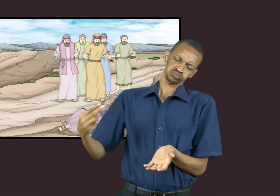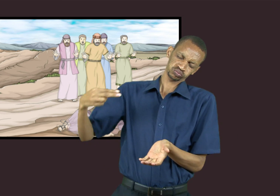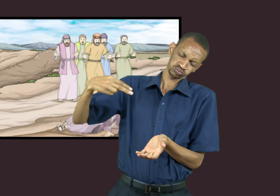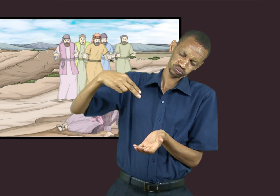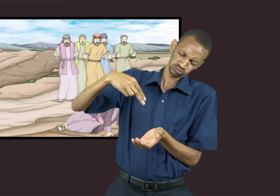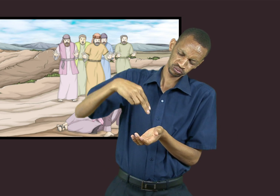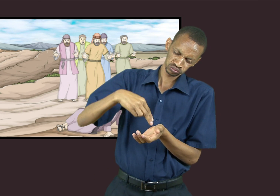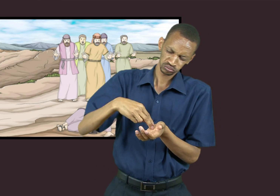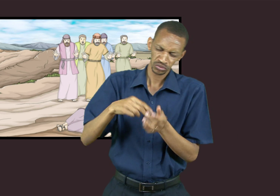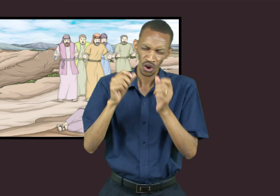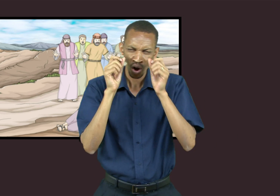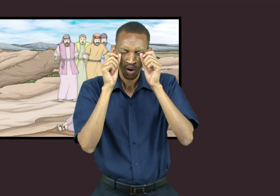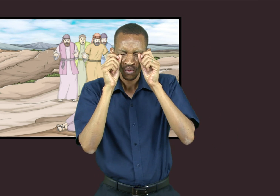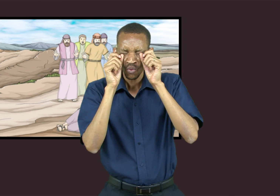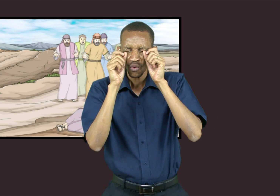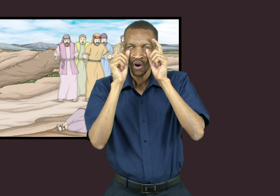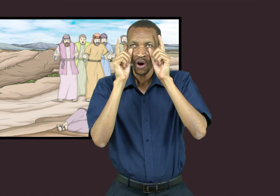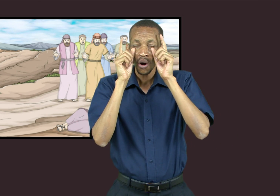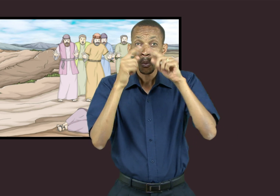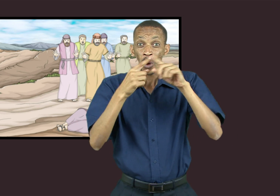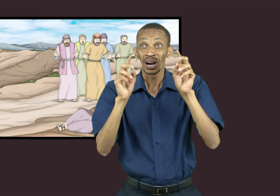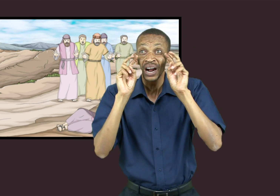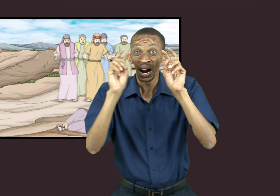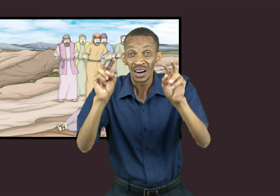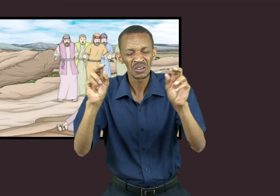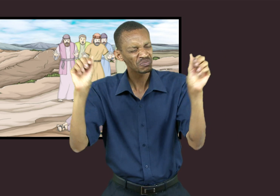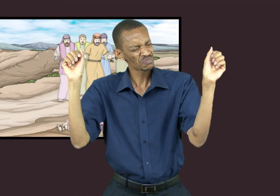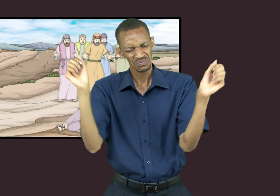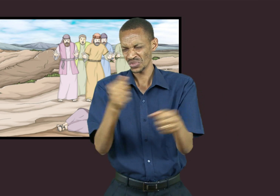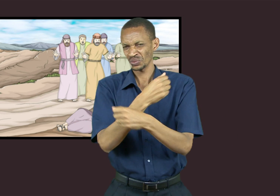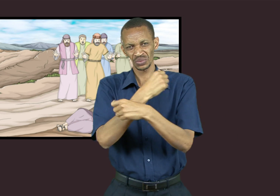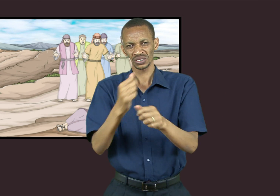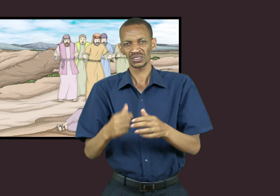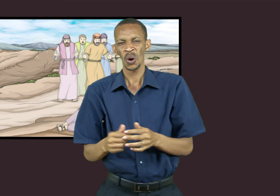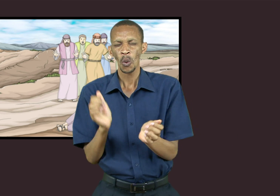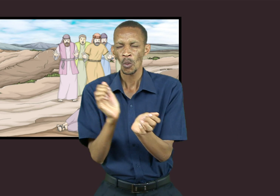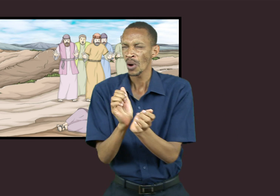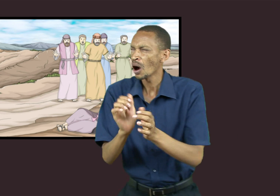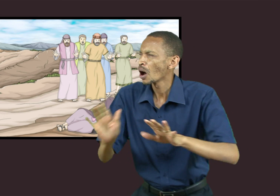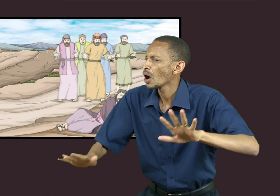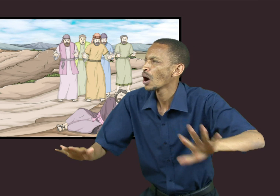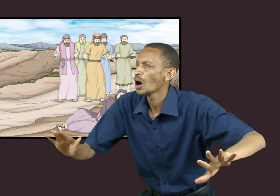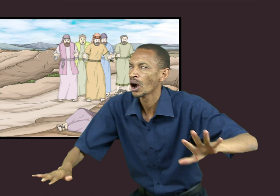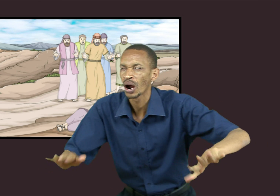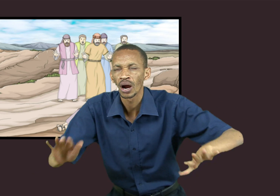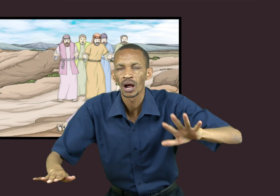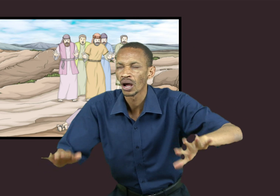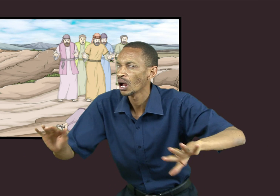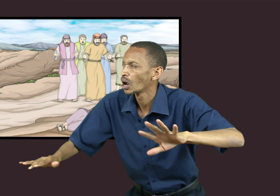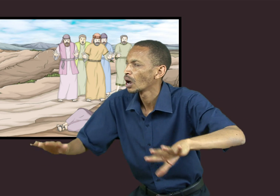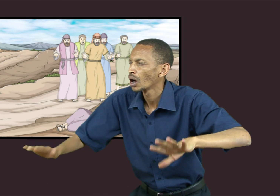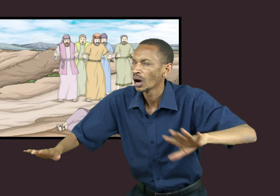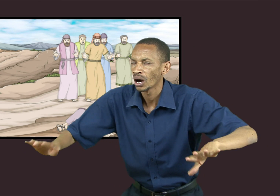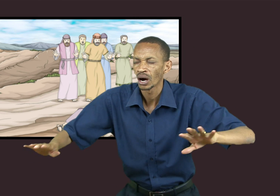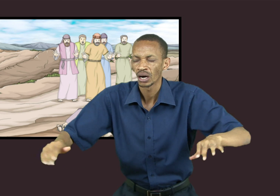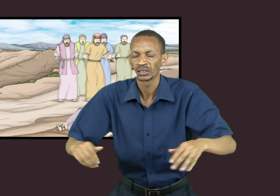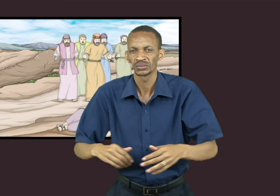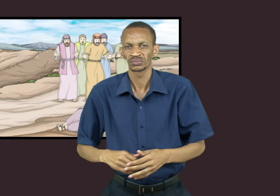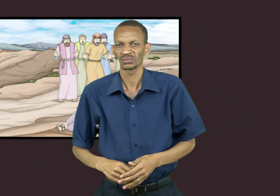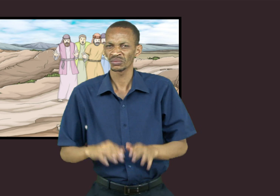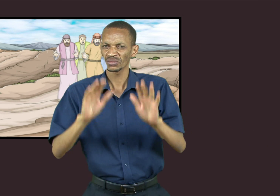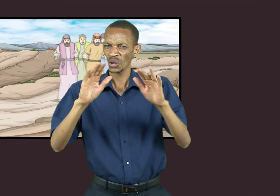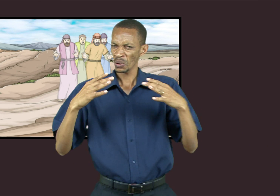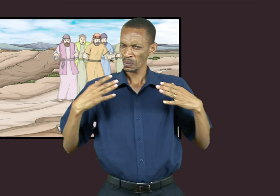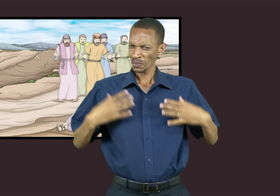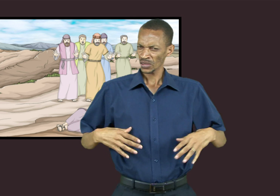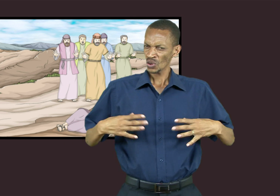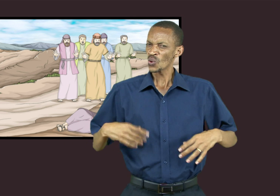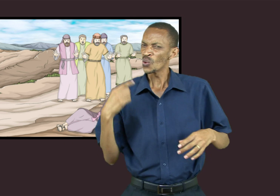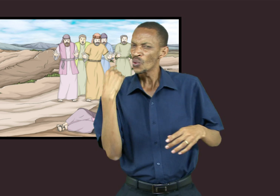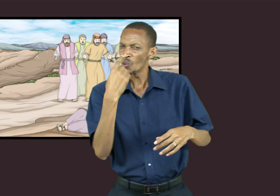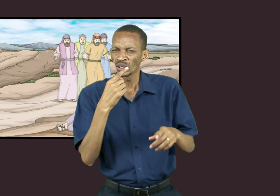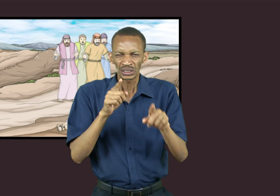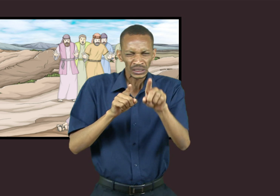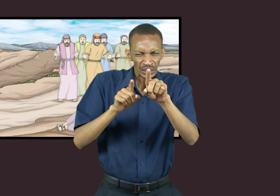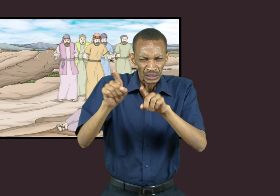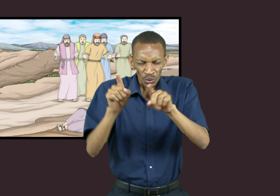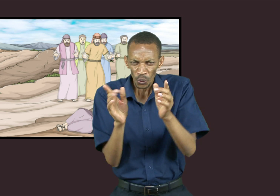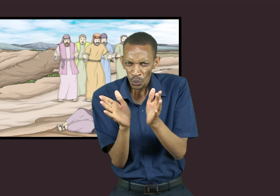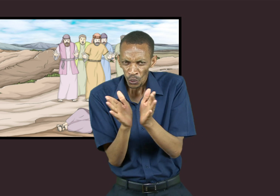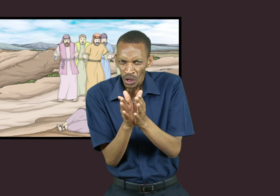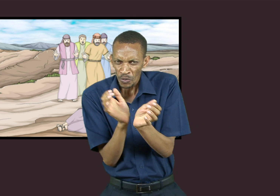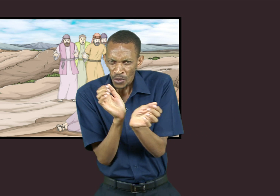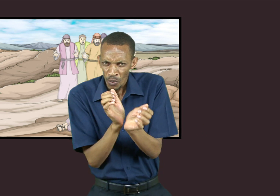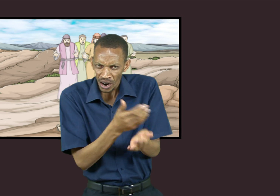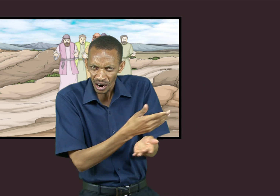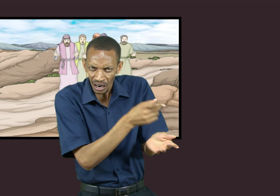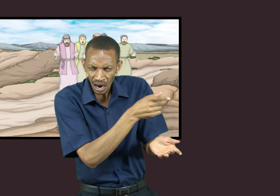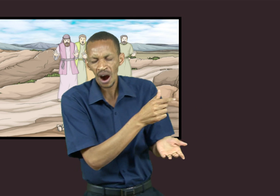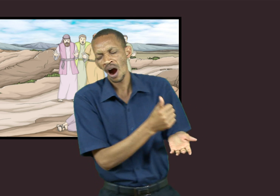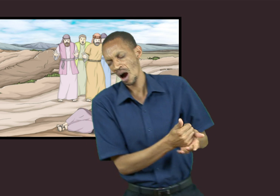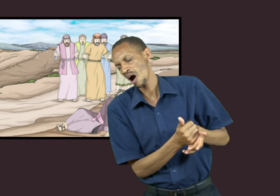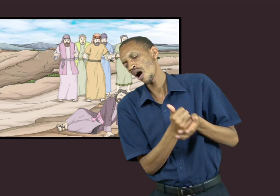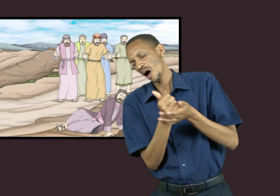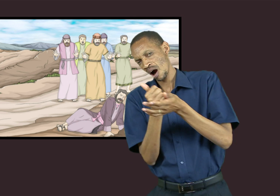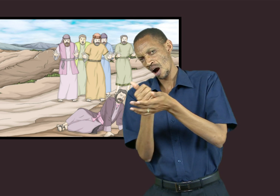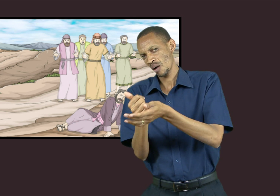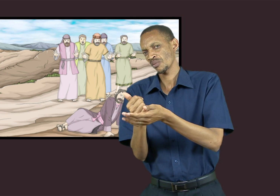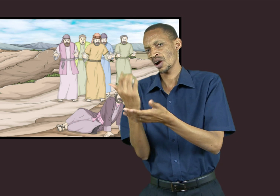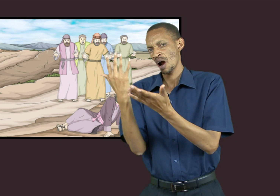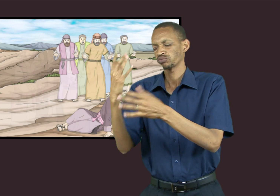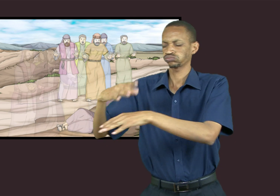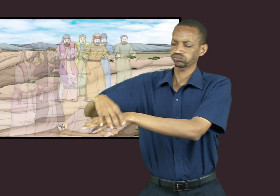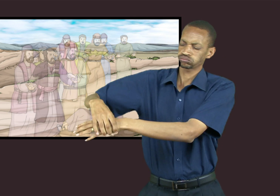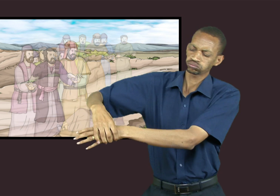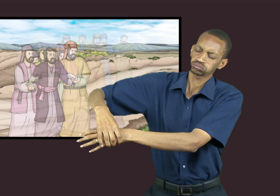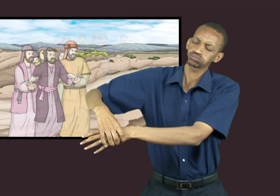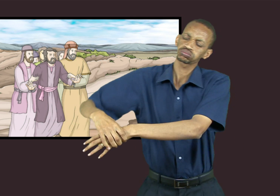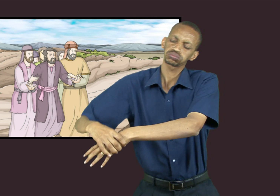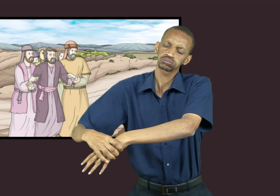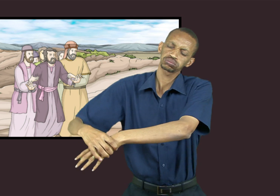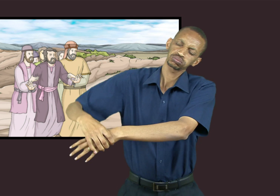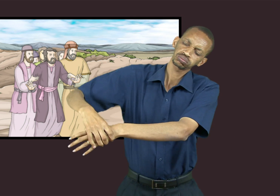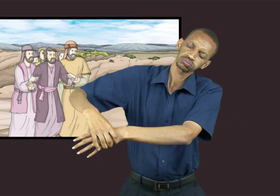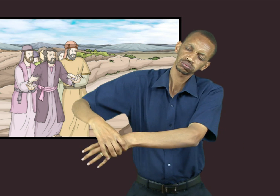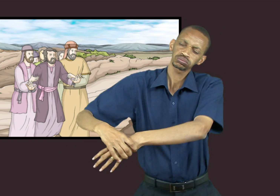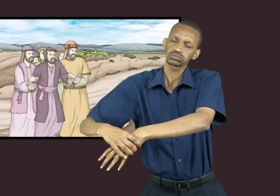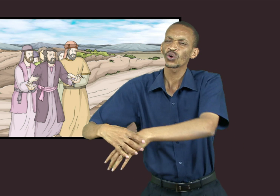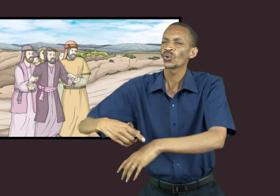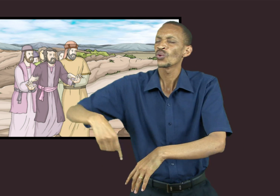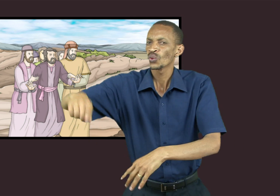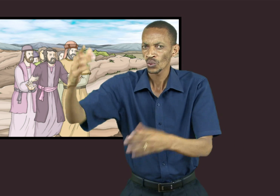Saul got up from the ground, but when he opened his eyes he could not see a thing.